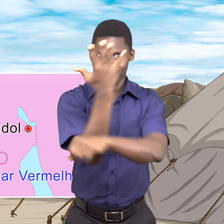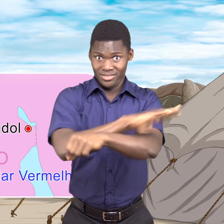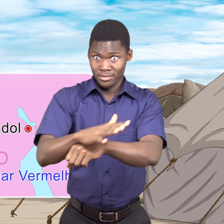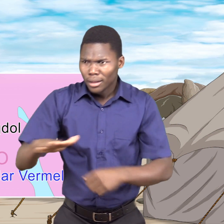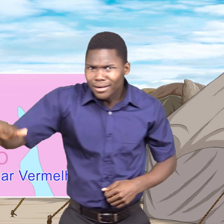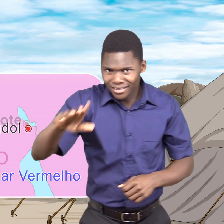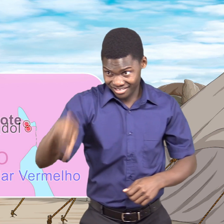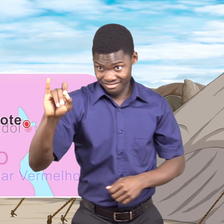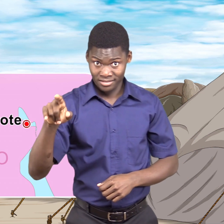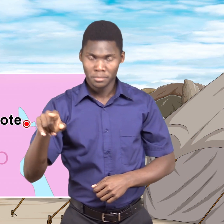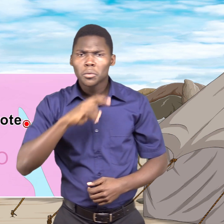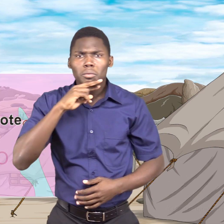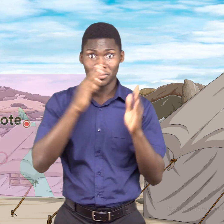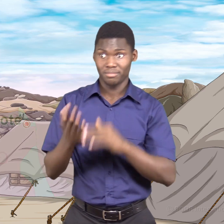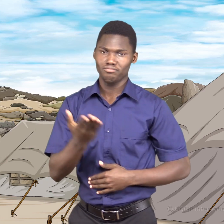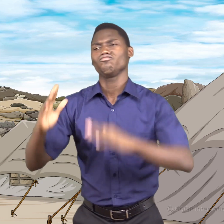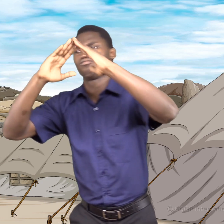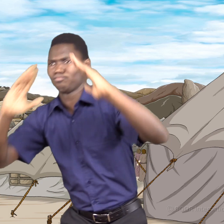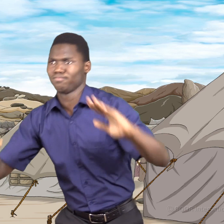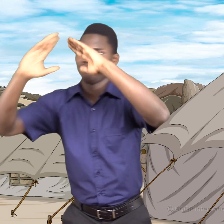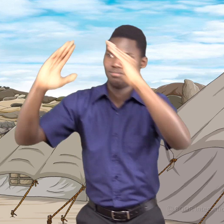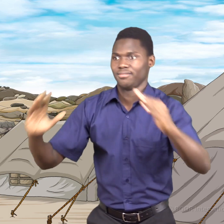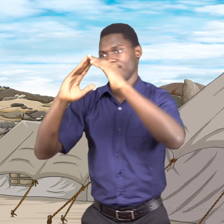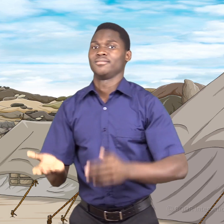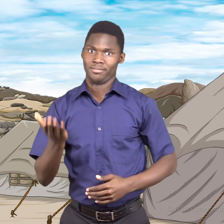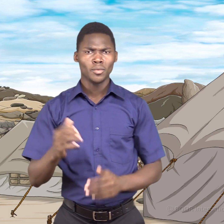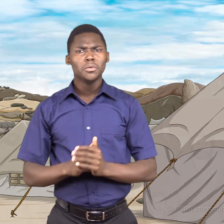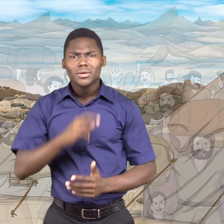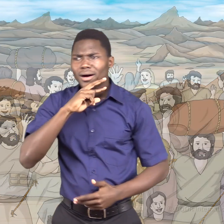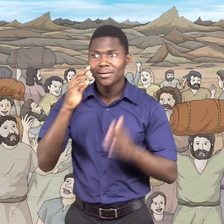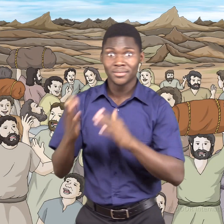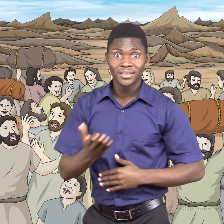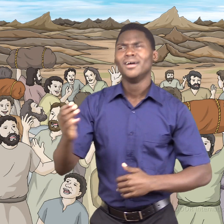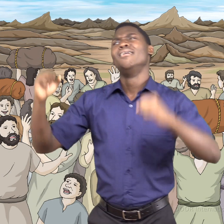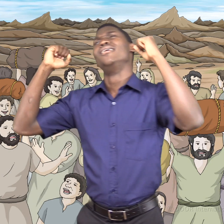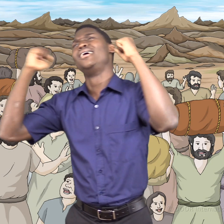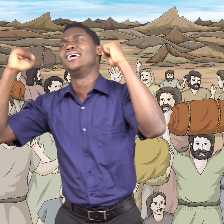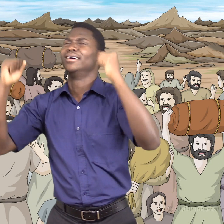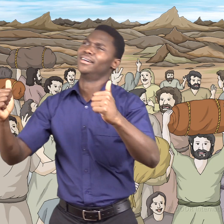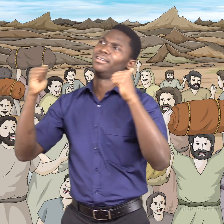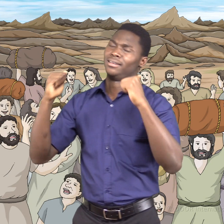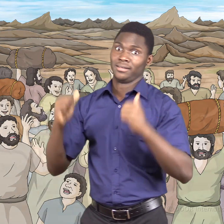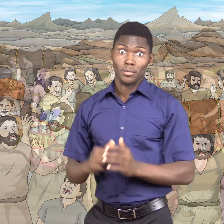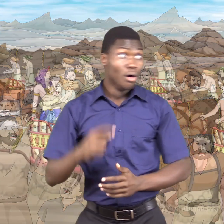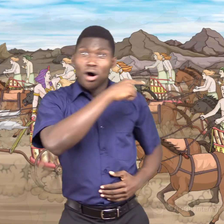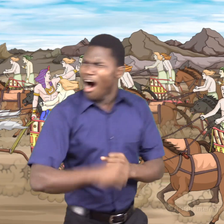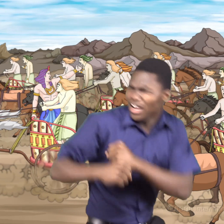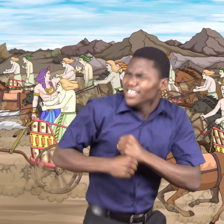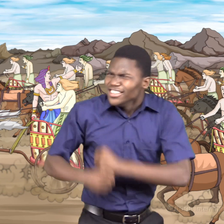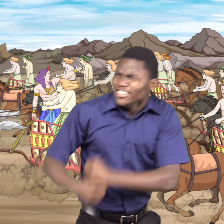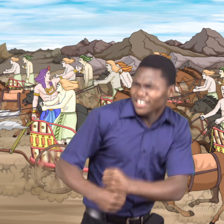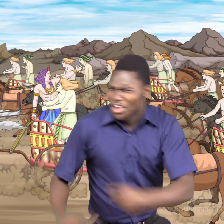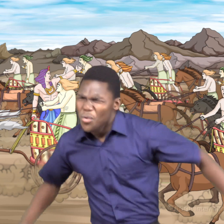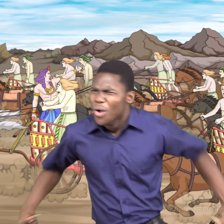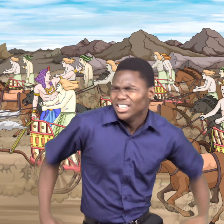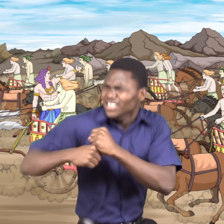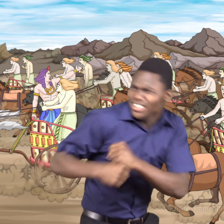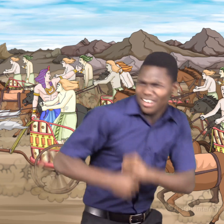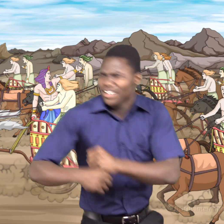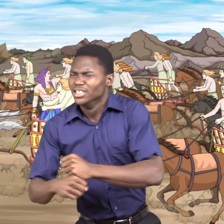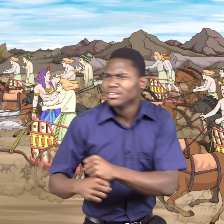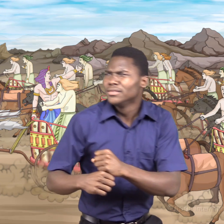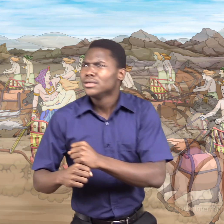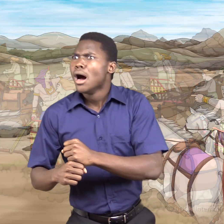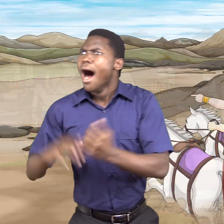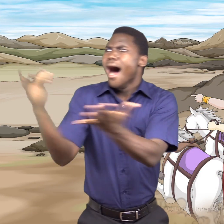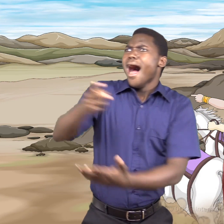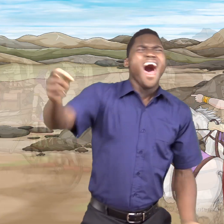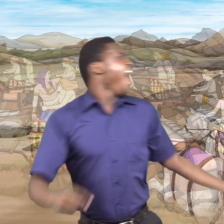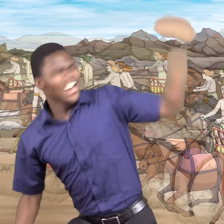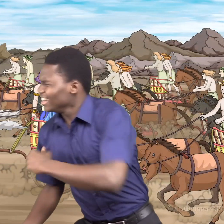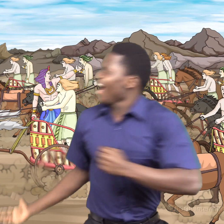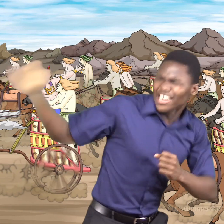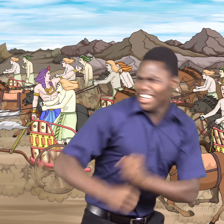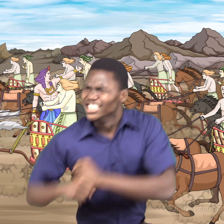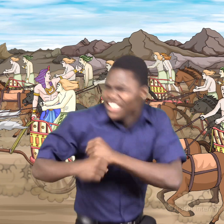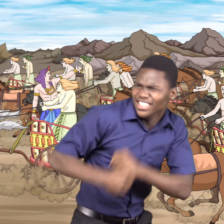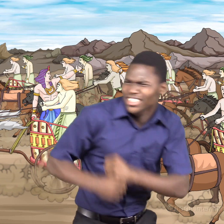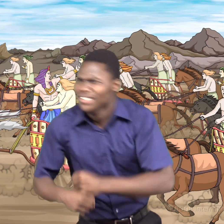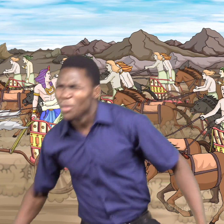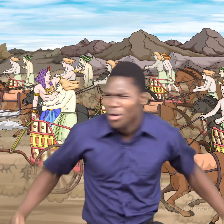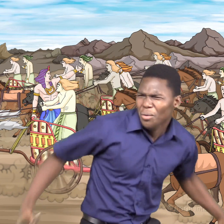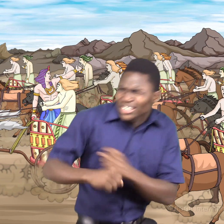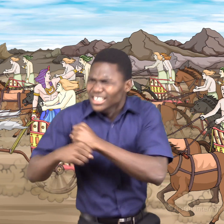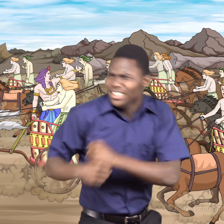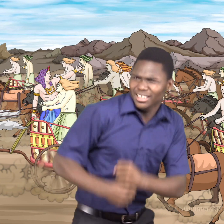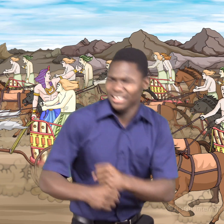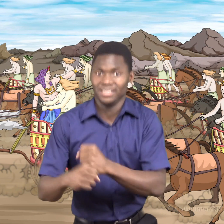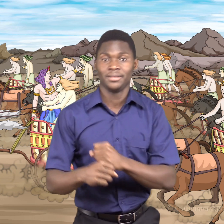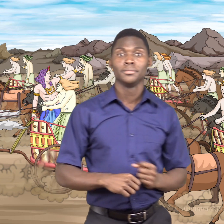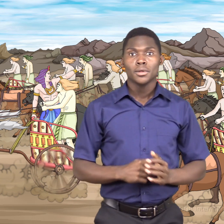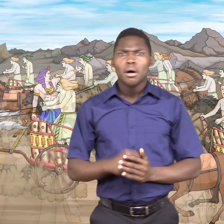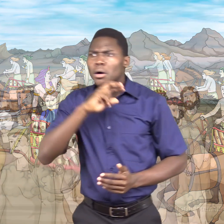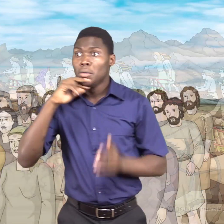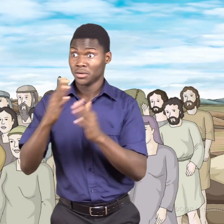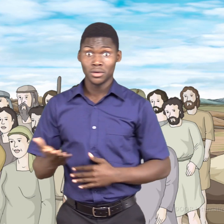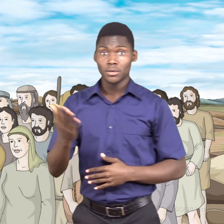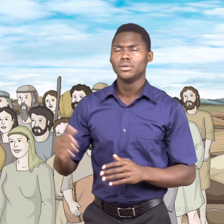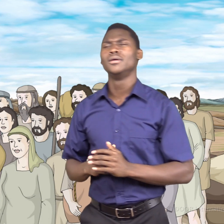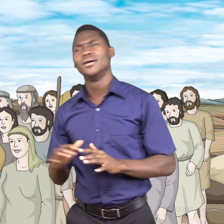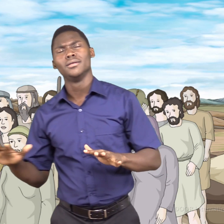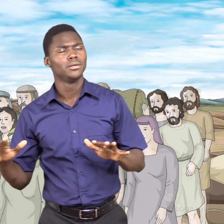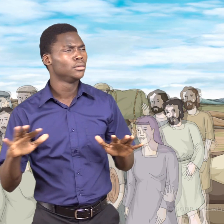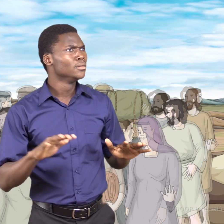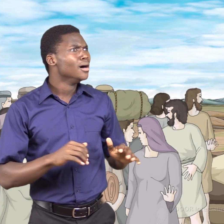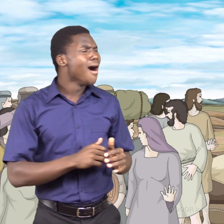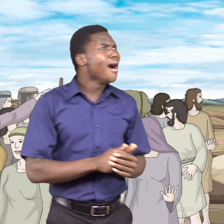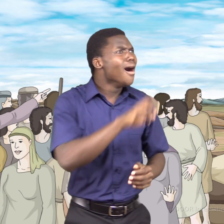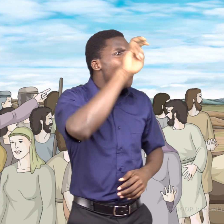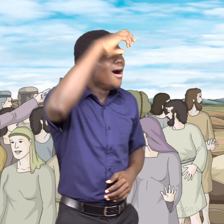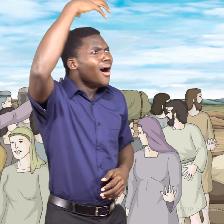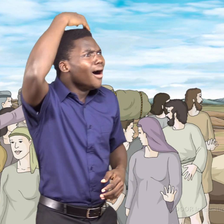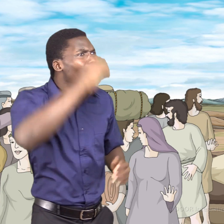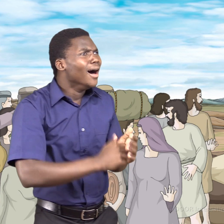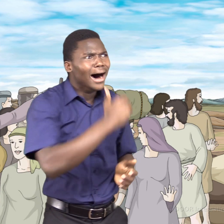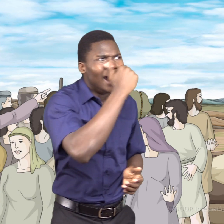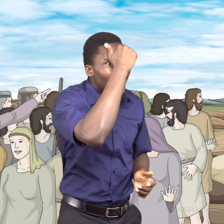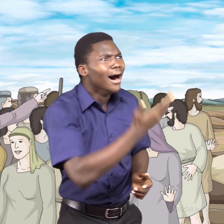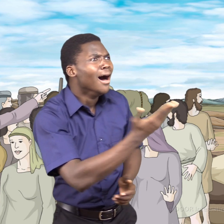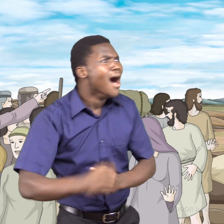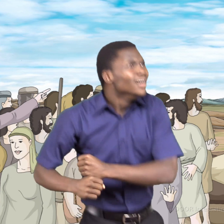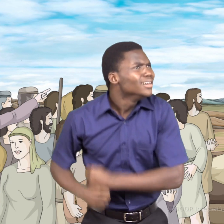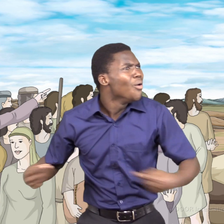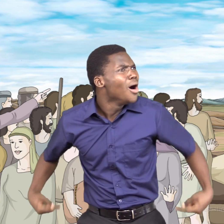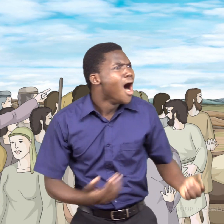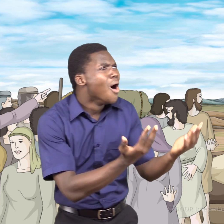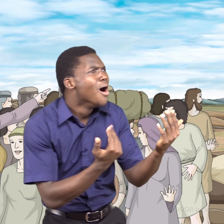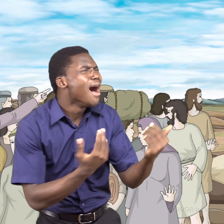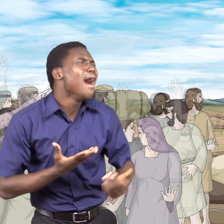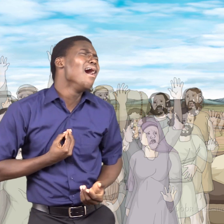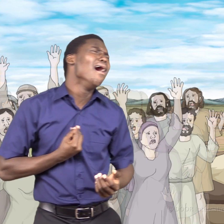The Egyptians—all Pharaoh’s horses and chariots, horsemen and troops—pursued the Israelites and overtook them as they camped by the sea near Pi-hahiroth, opposite Baal-zephon.